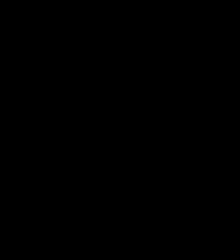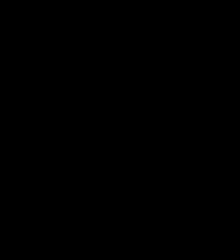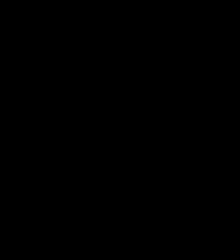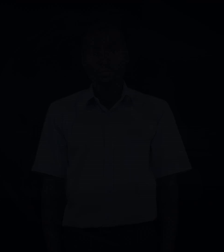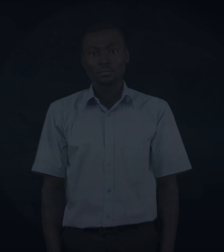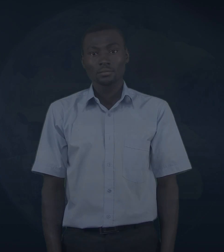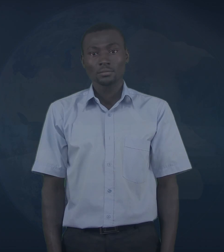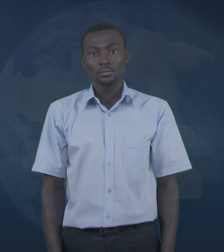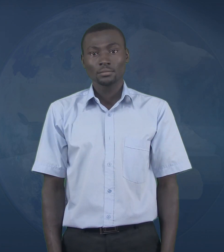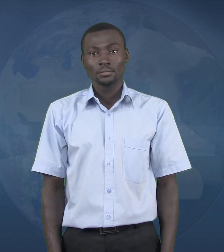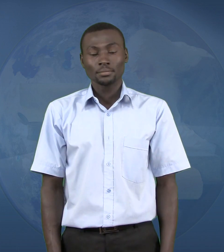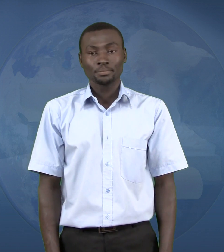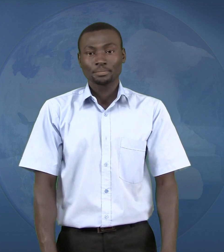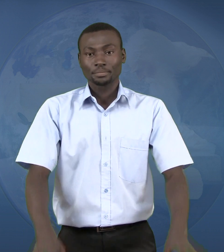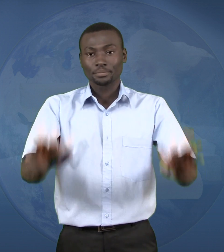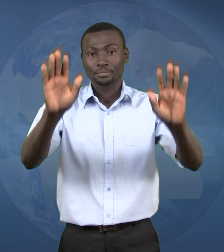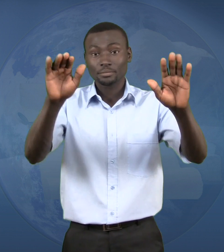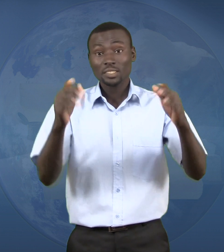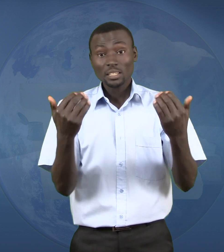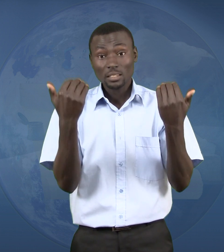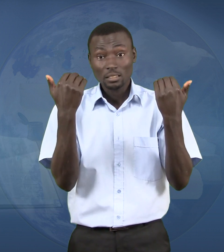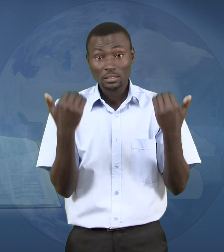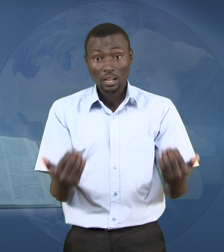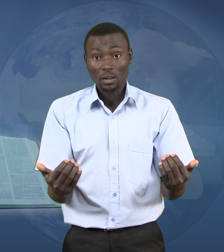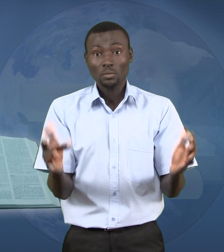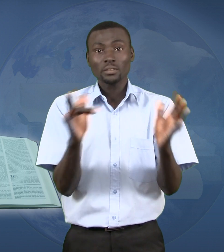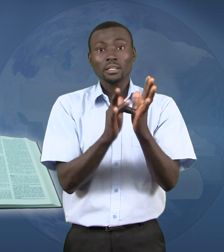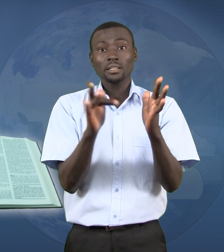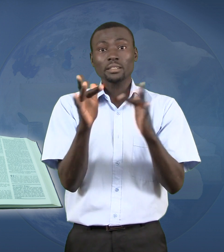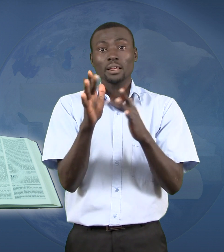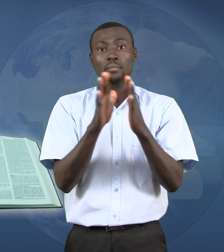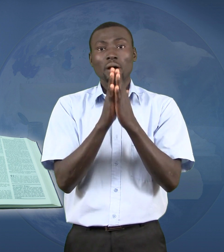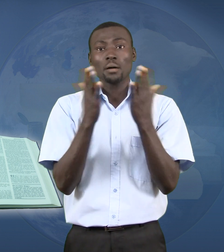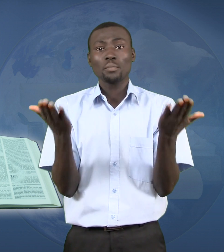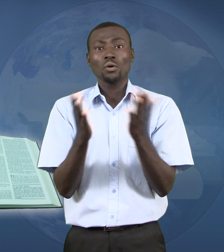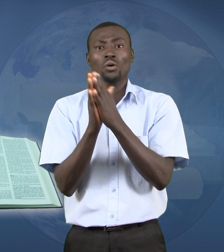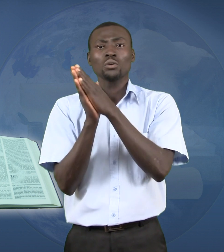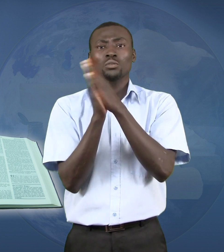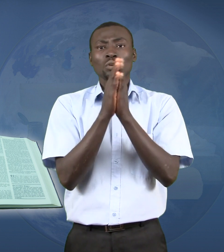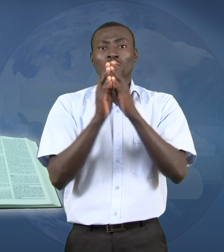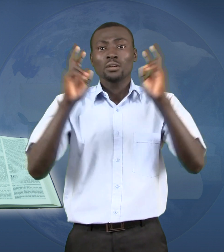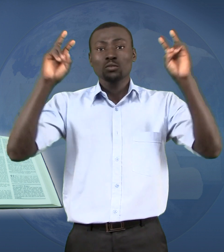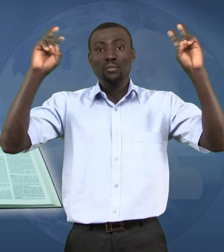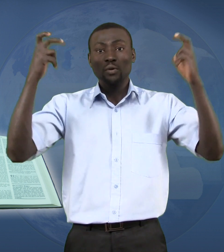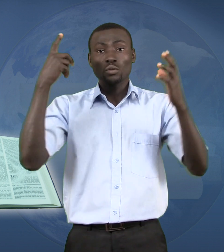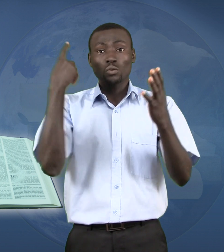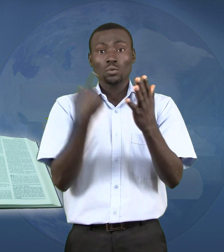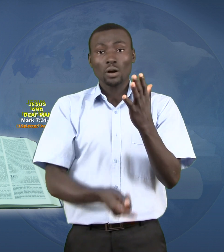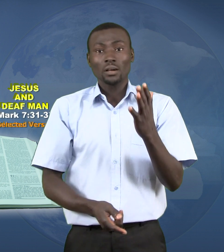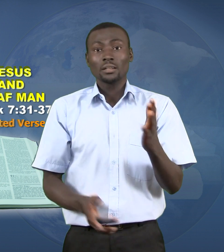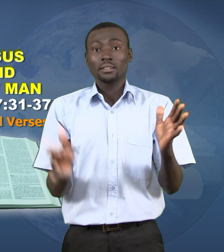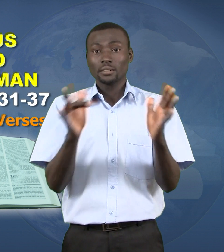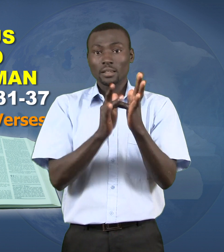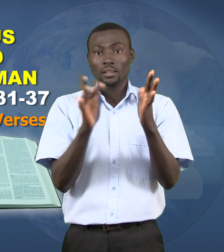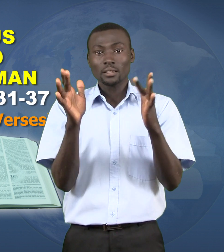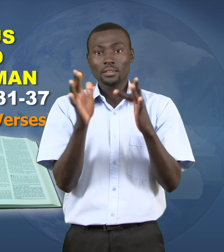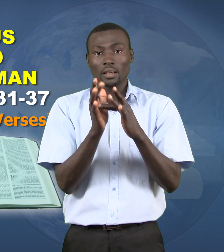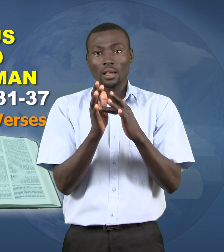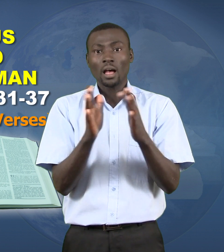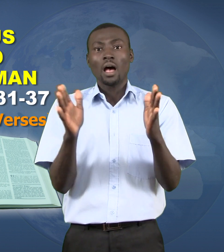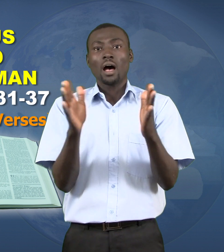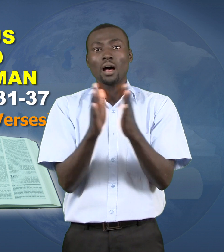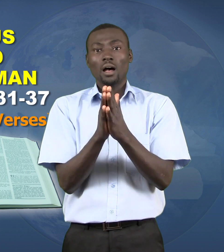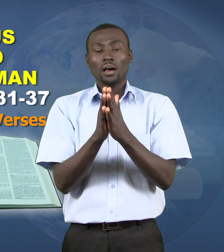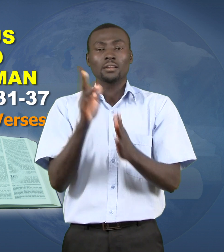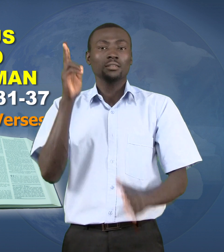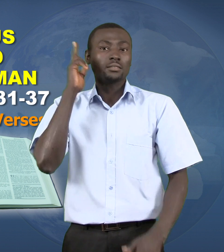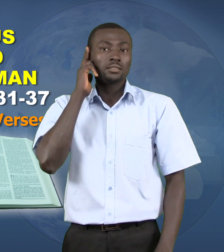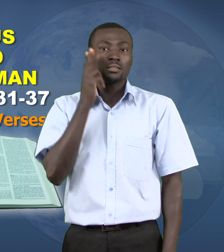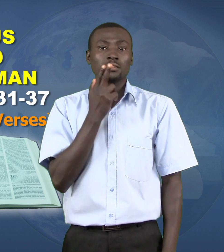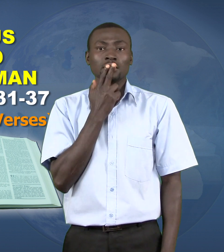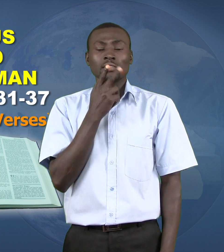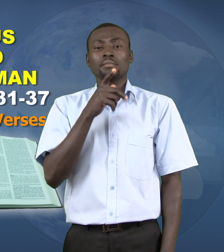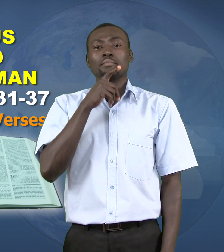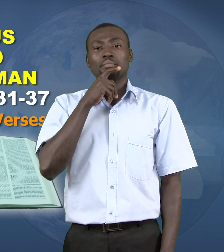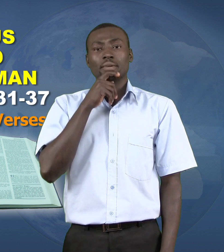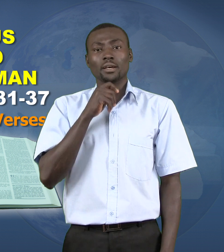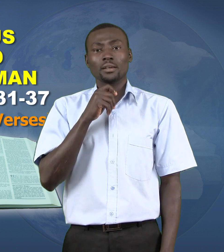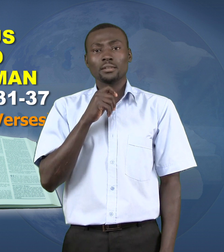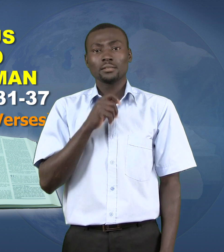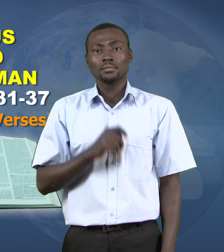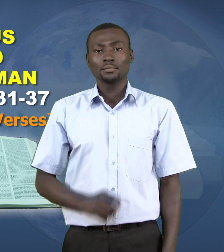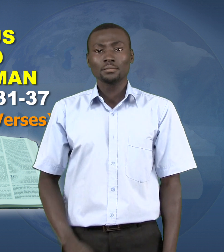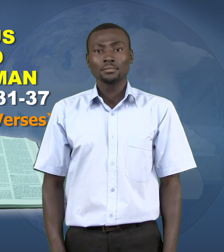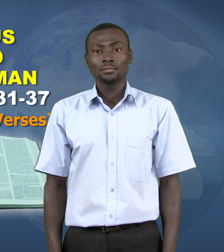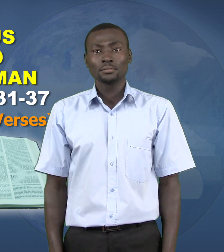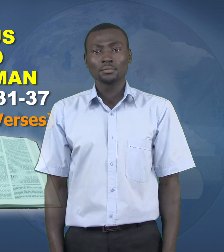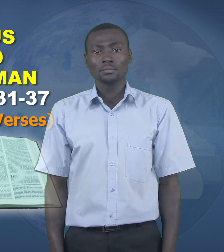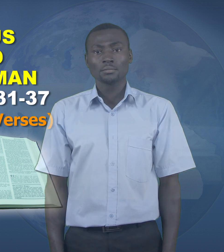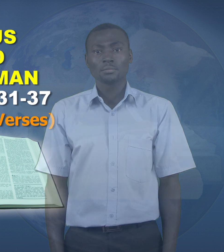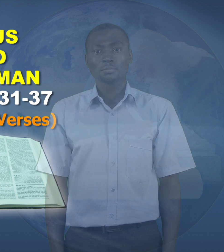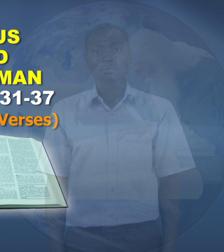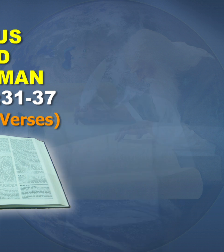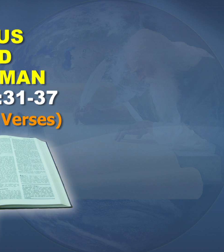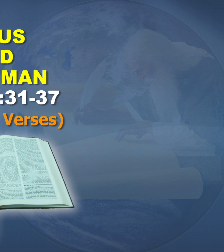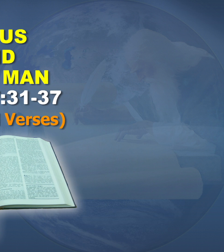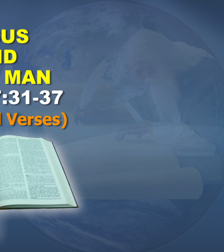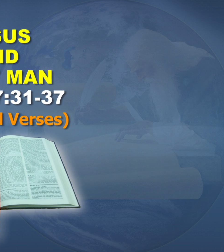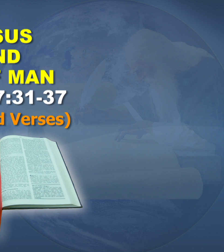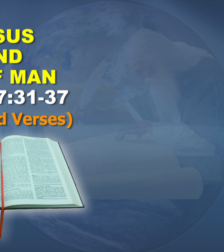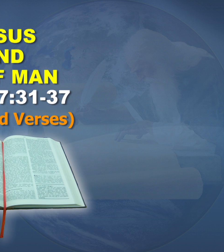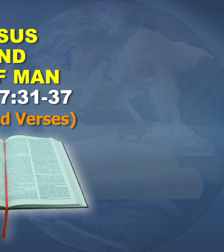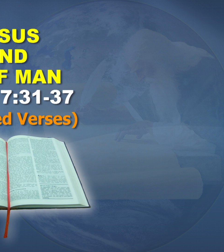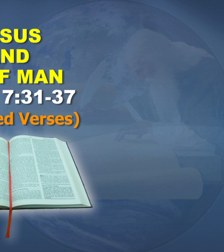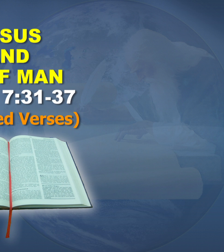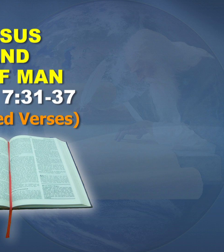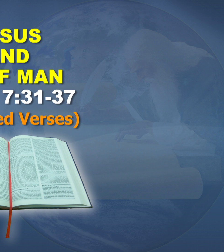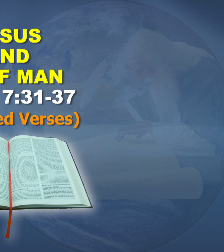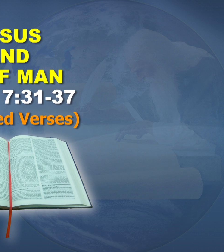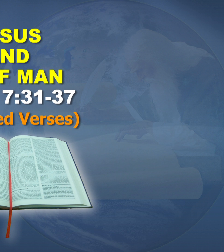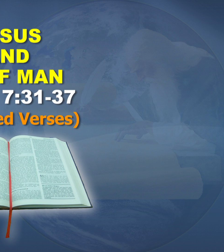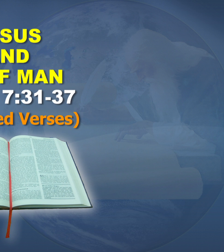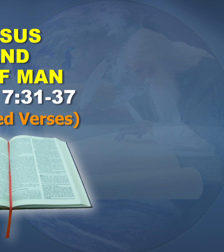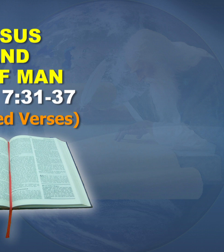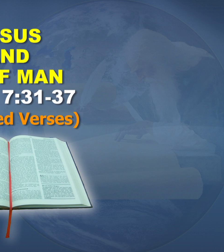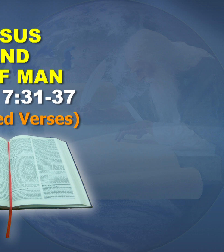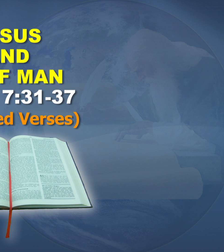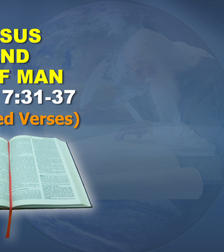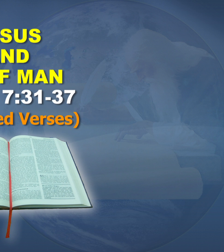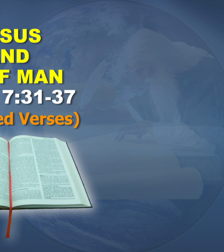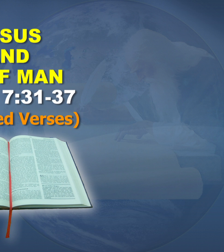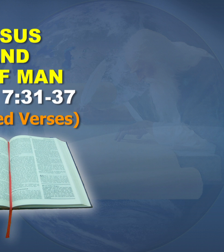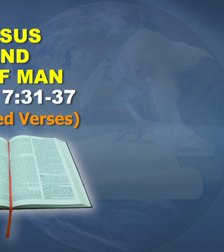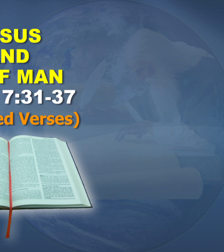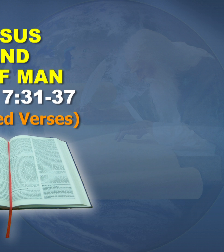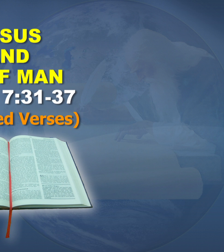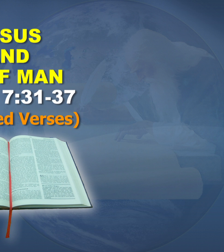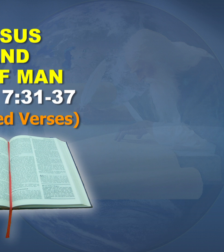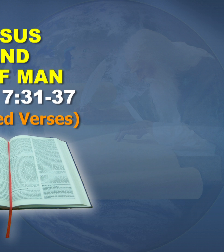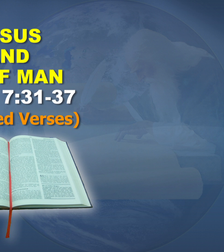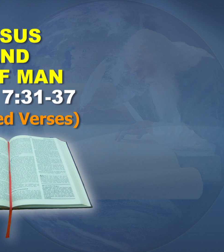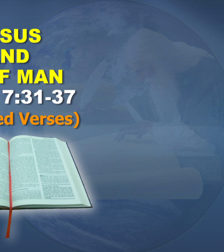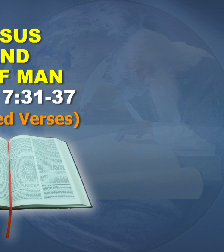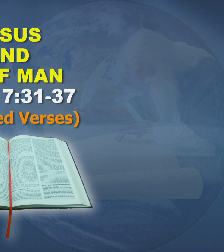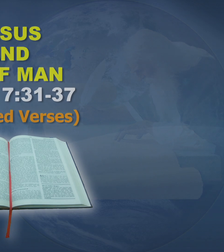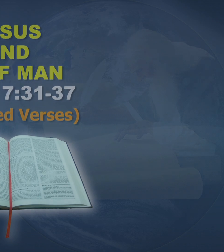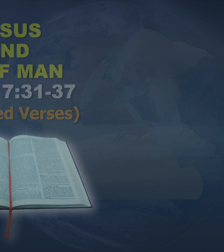Jesus and a deaf man